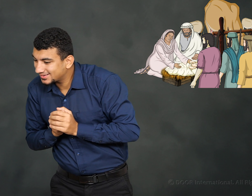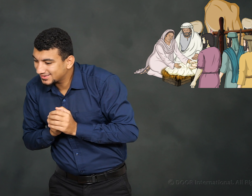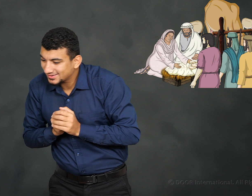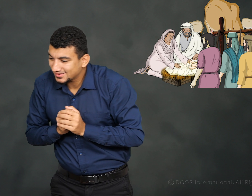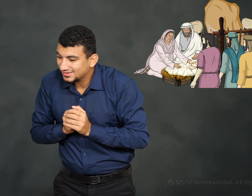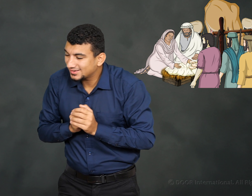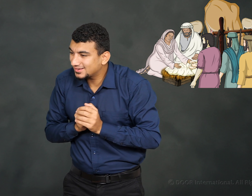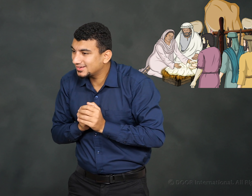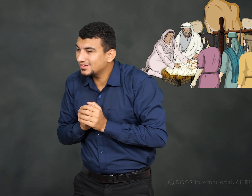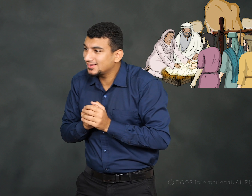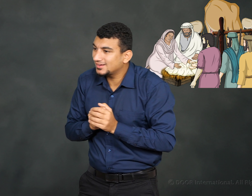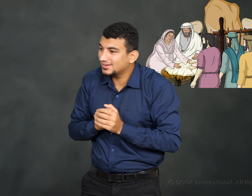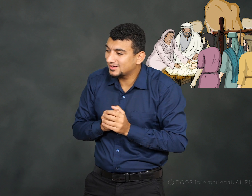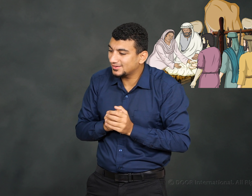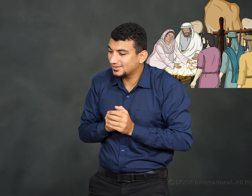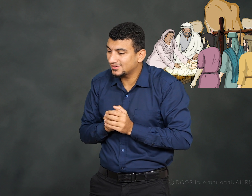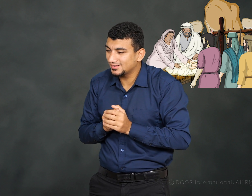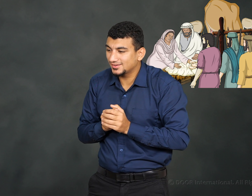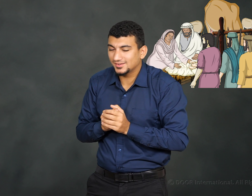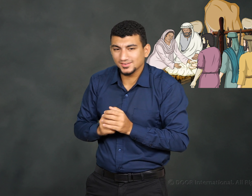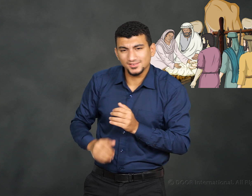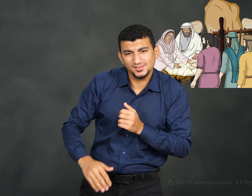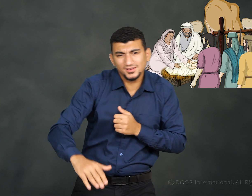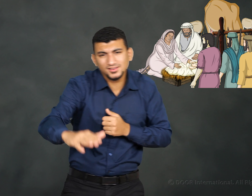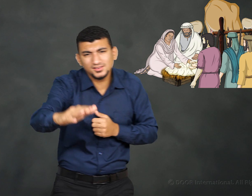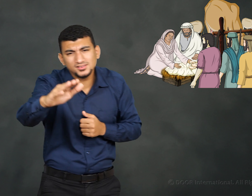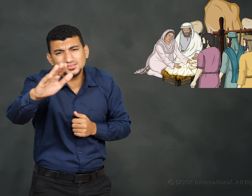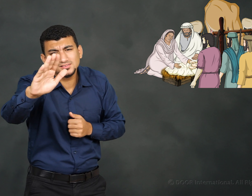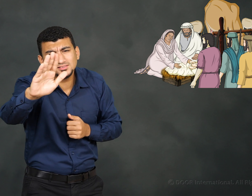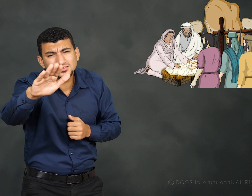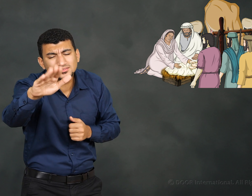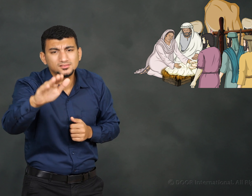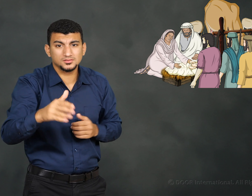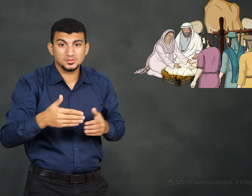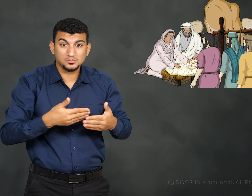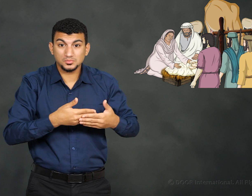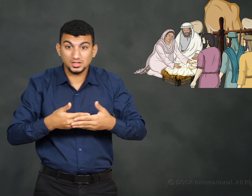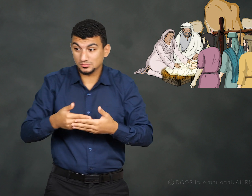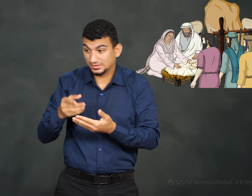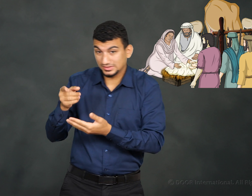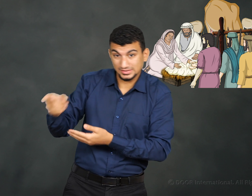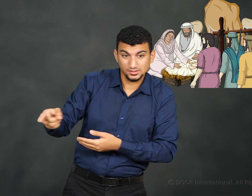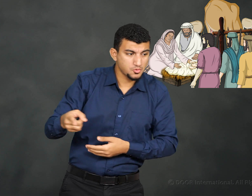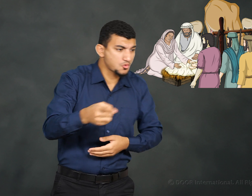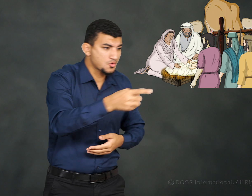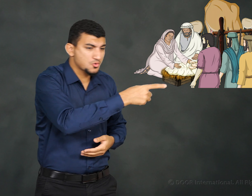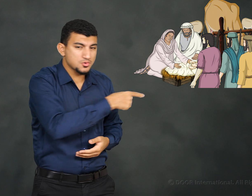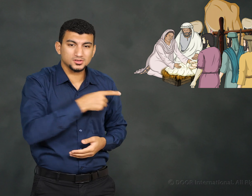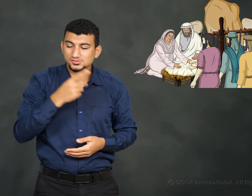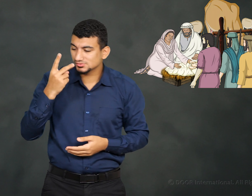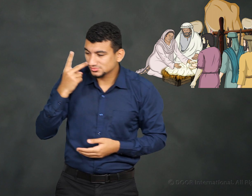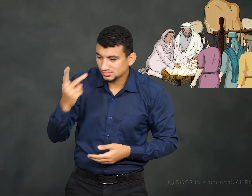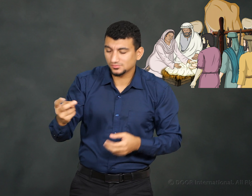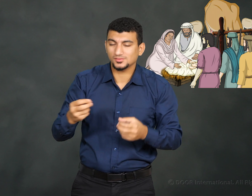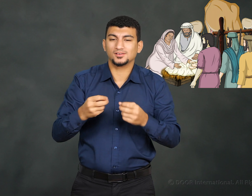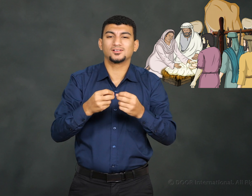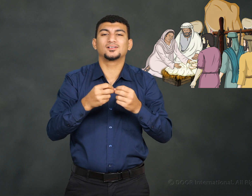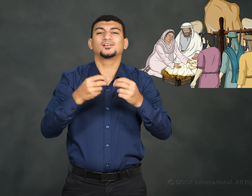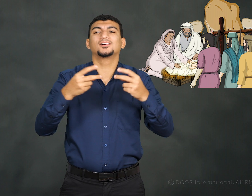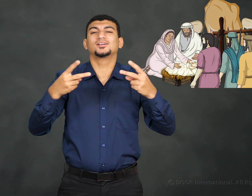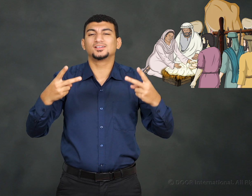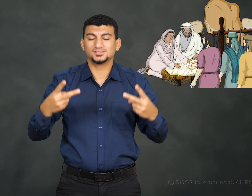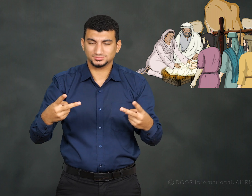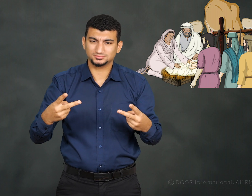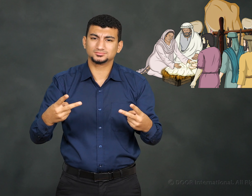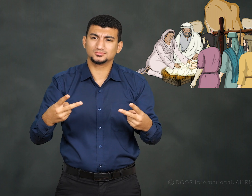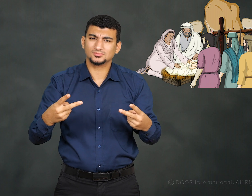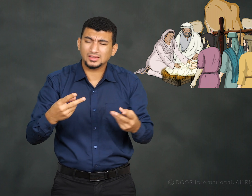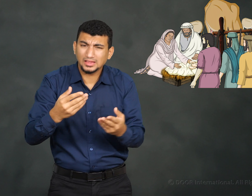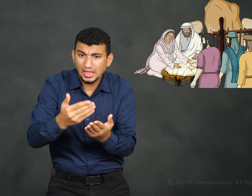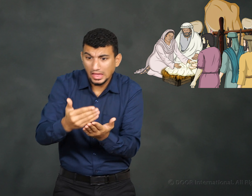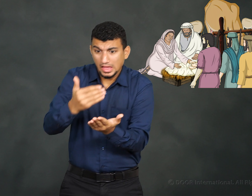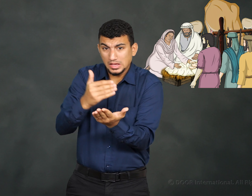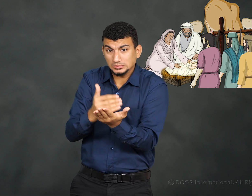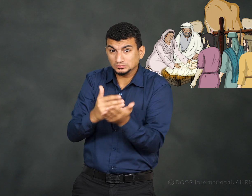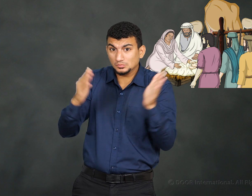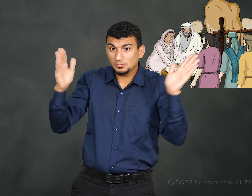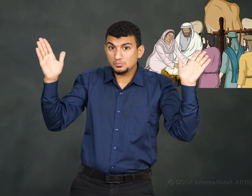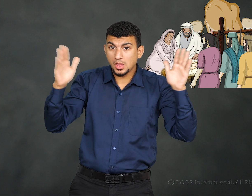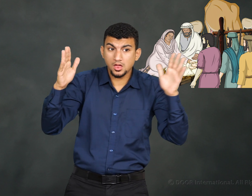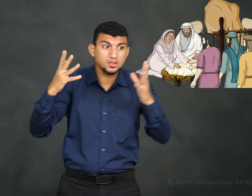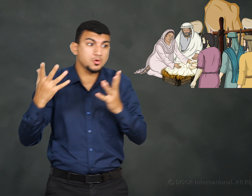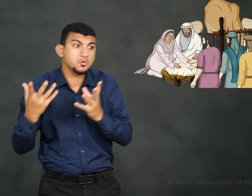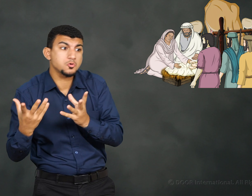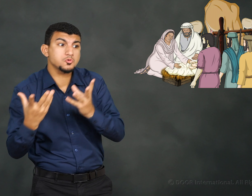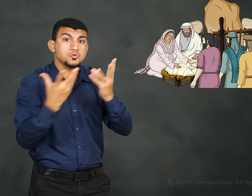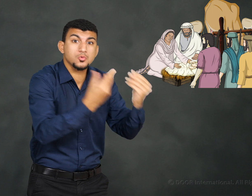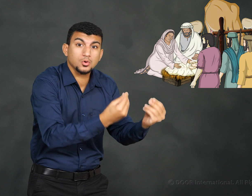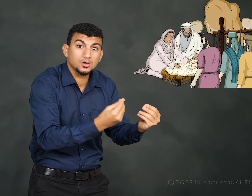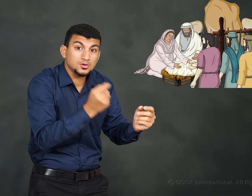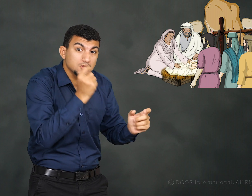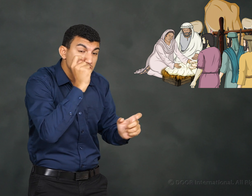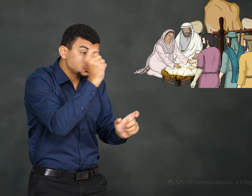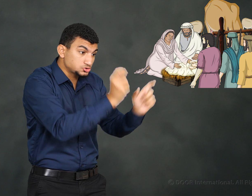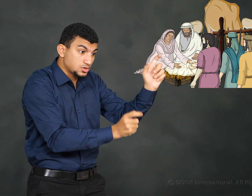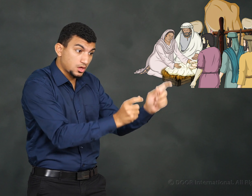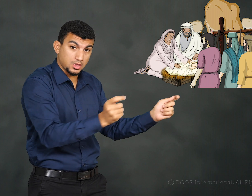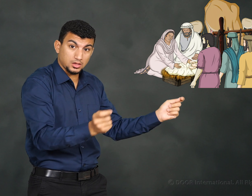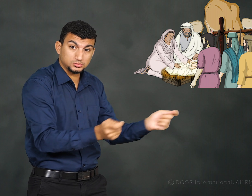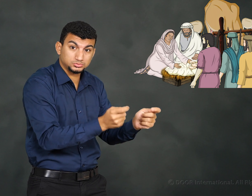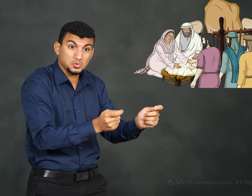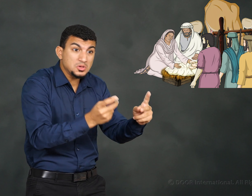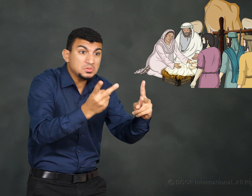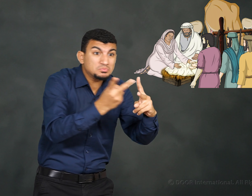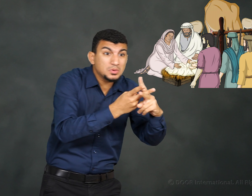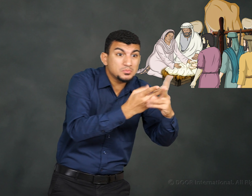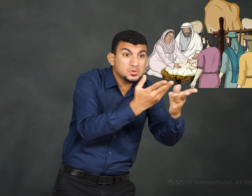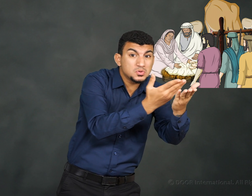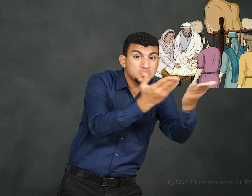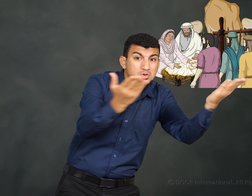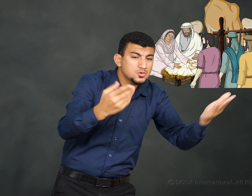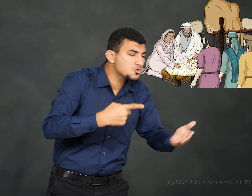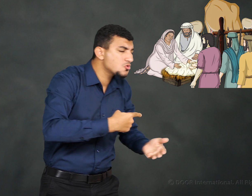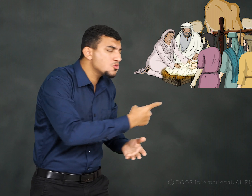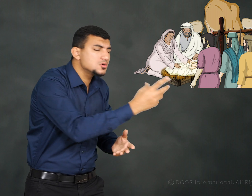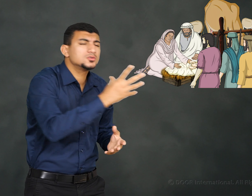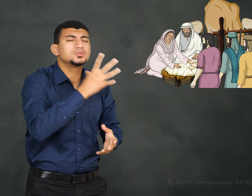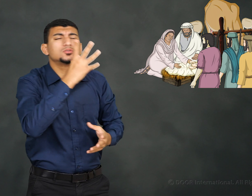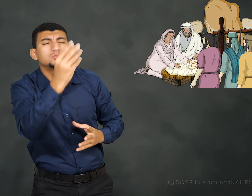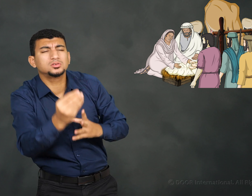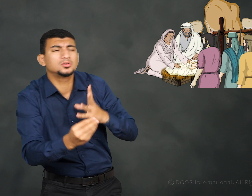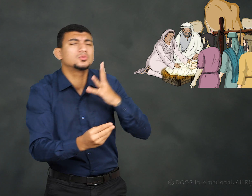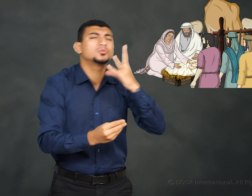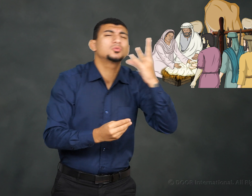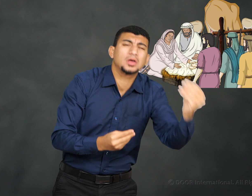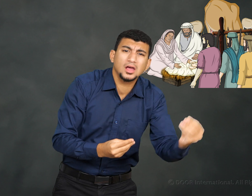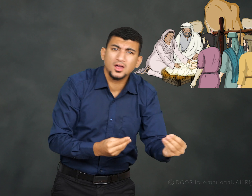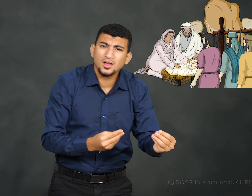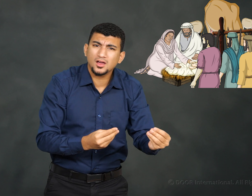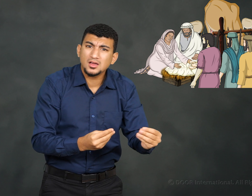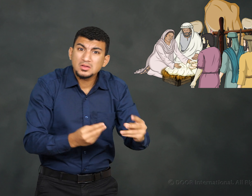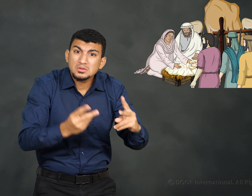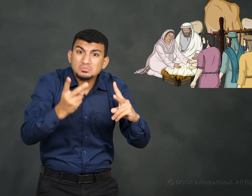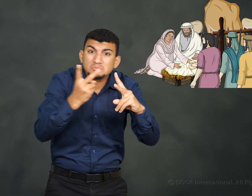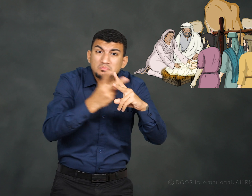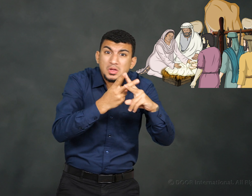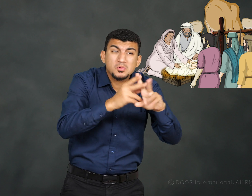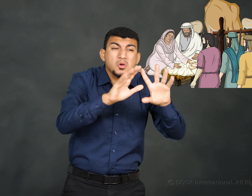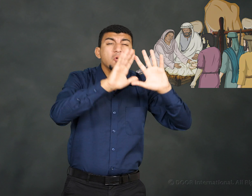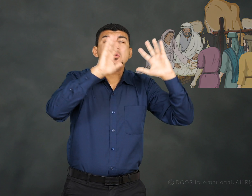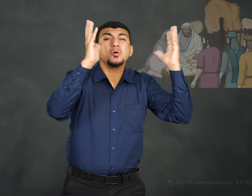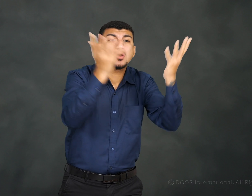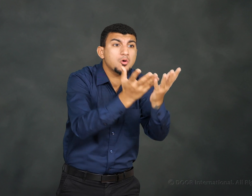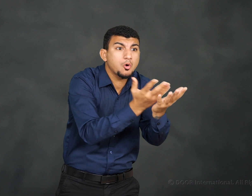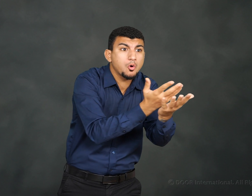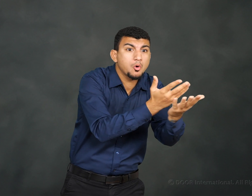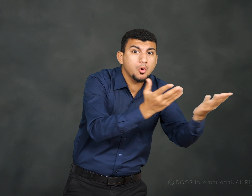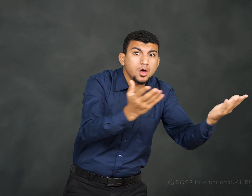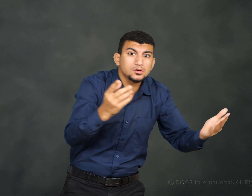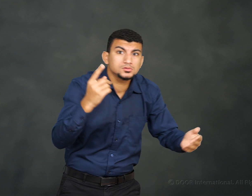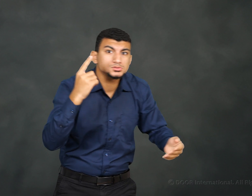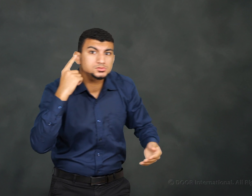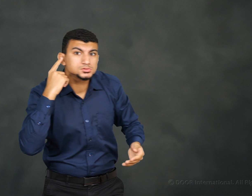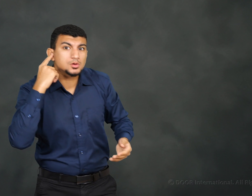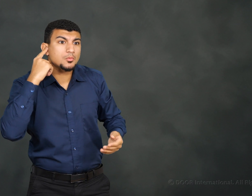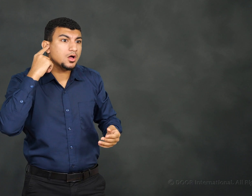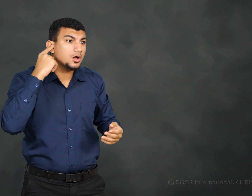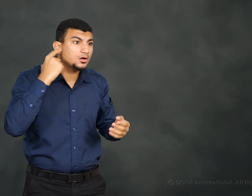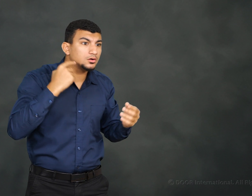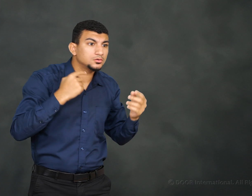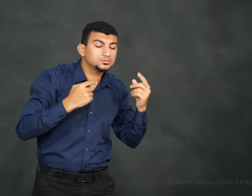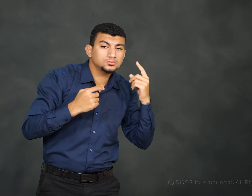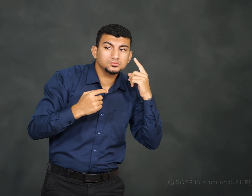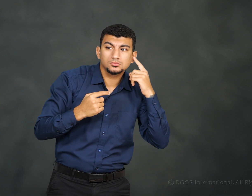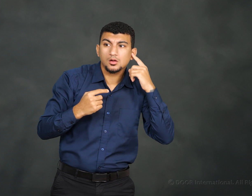After they had seen the Child, they spread the message they had received about Him.